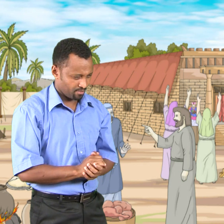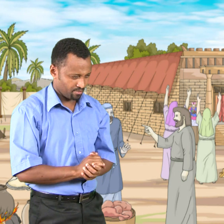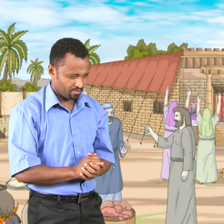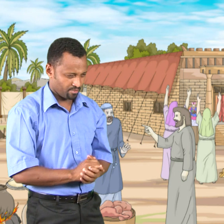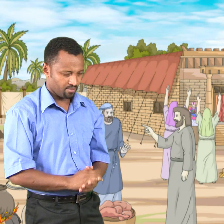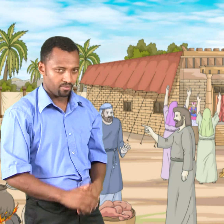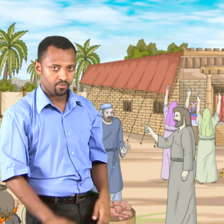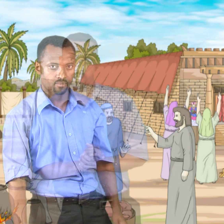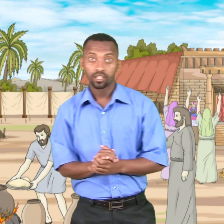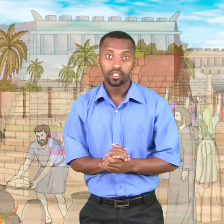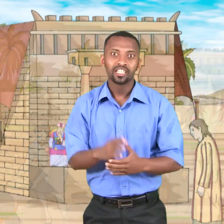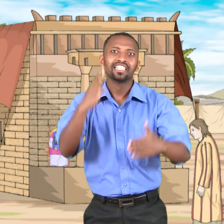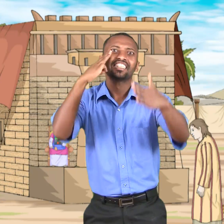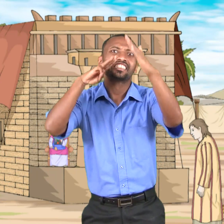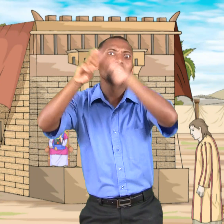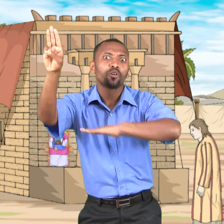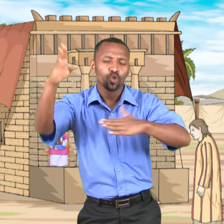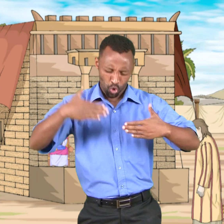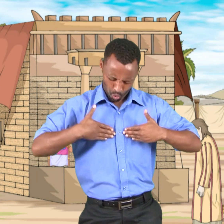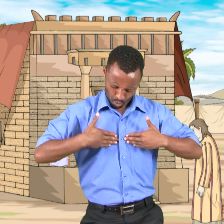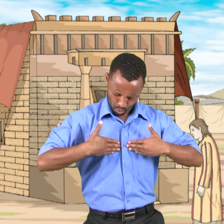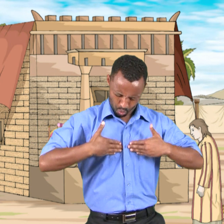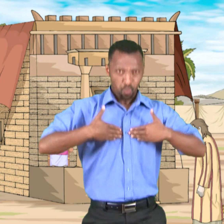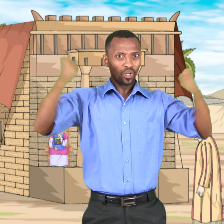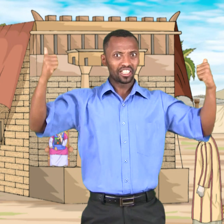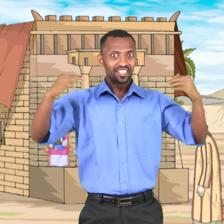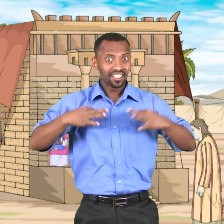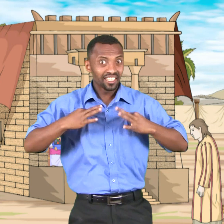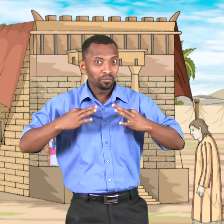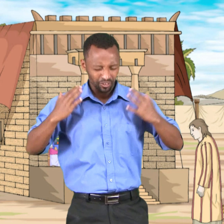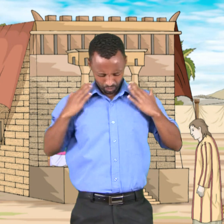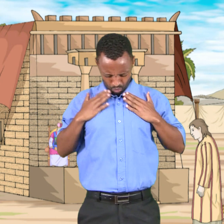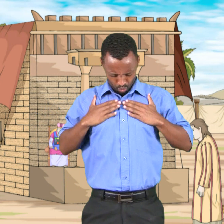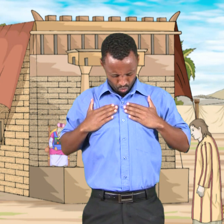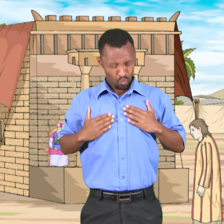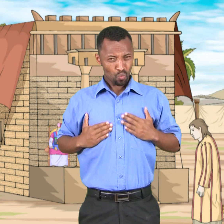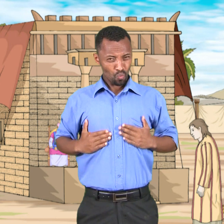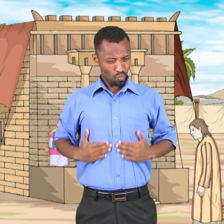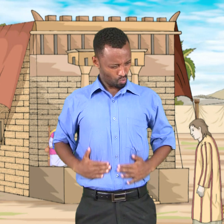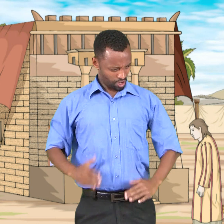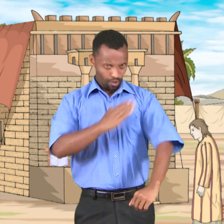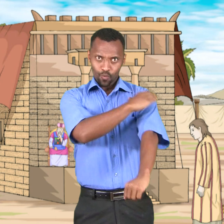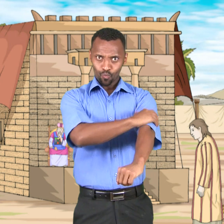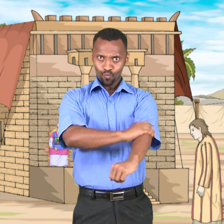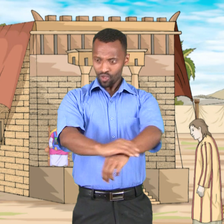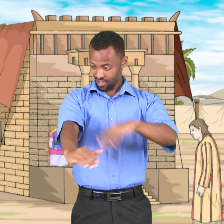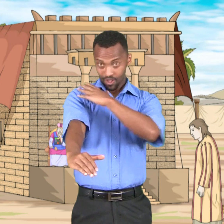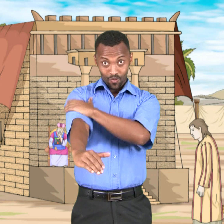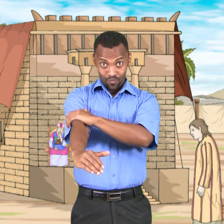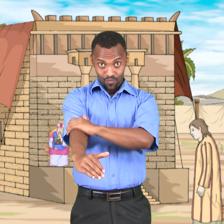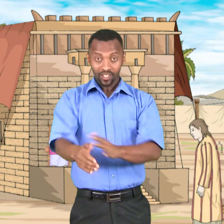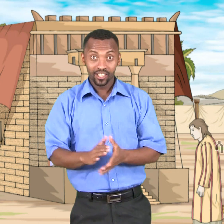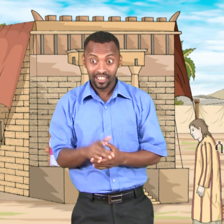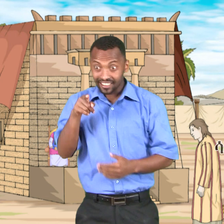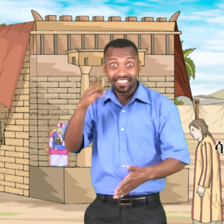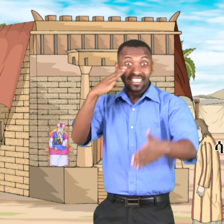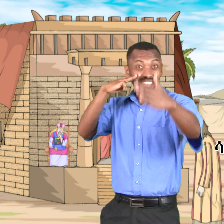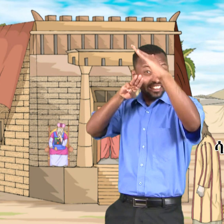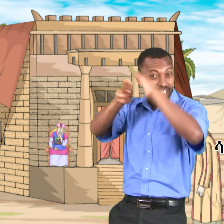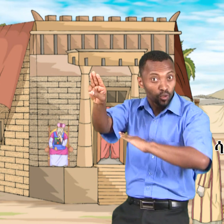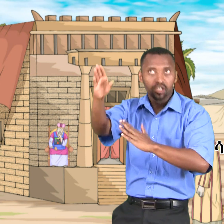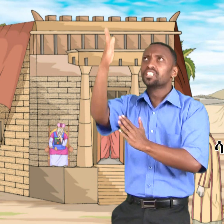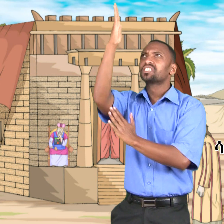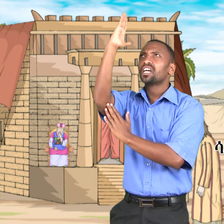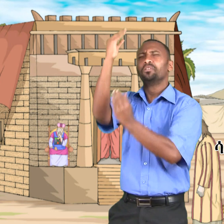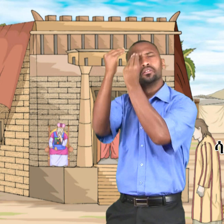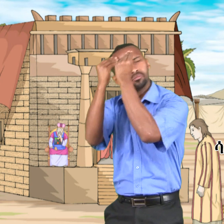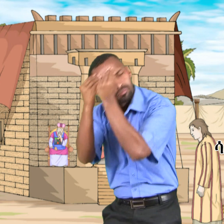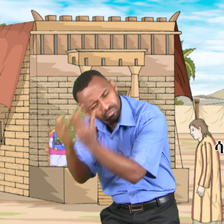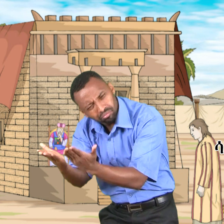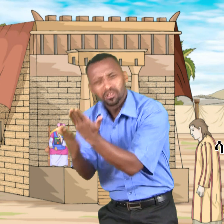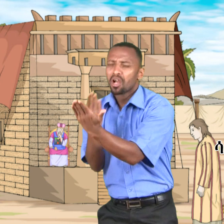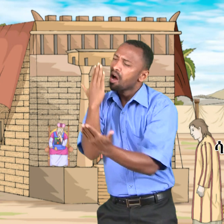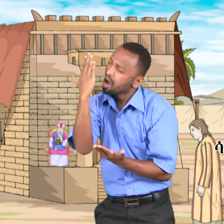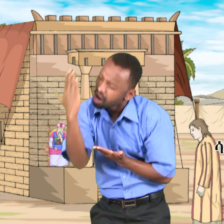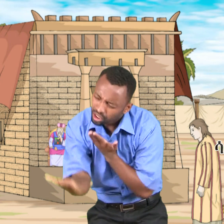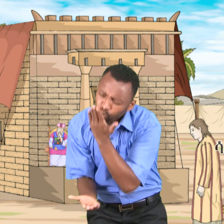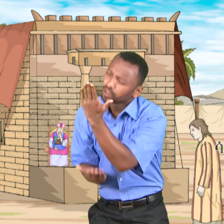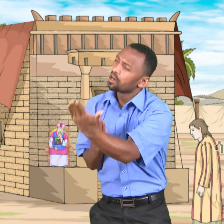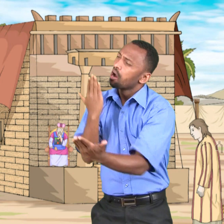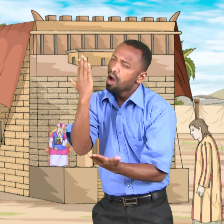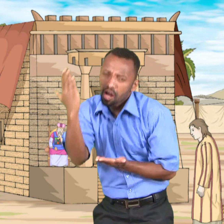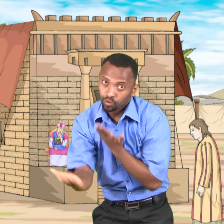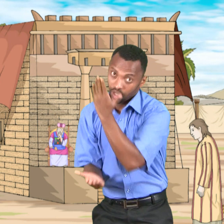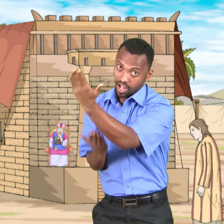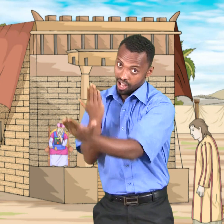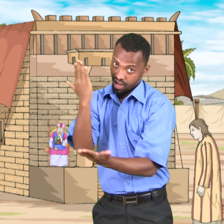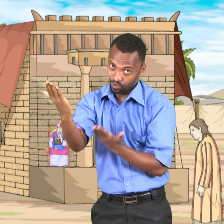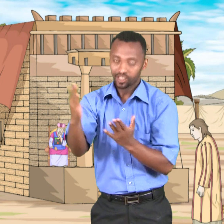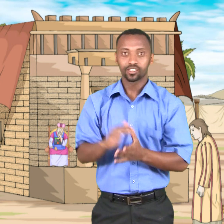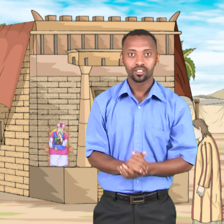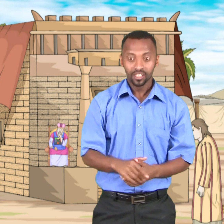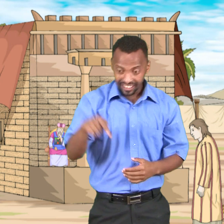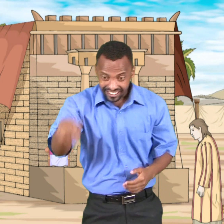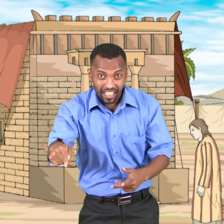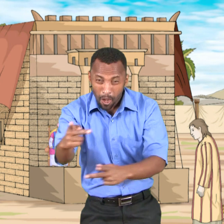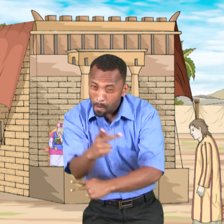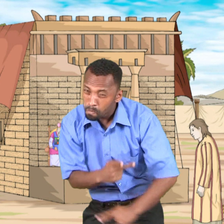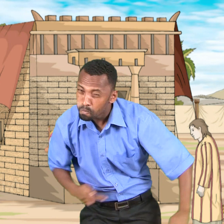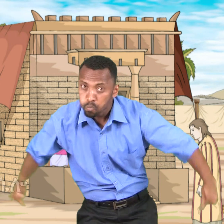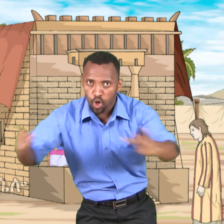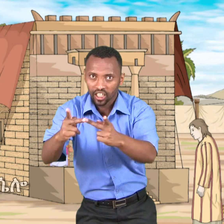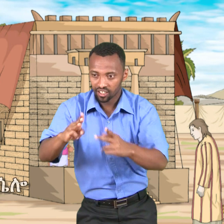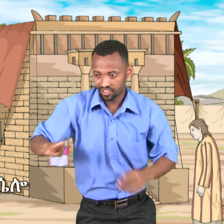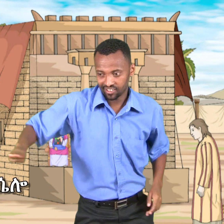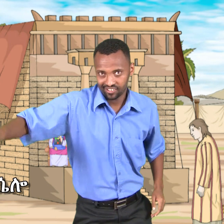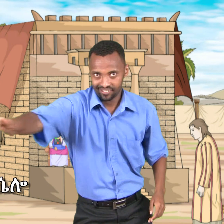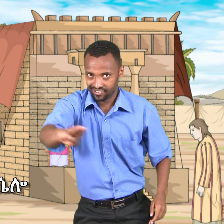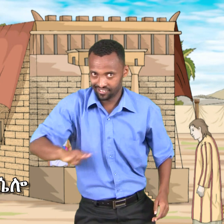Now Samuel was ministering before the LORD—a boy wearing a linen ephod.